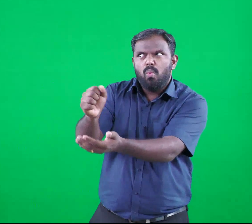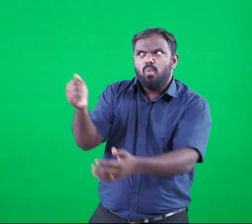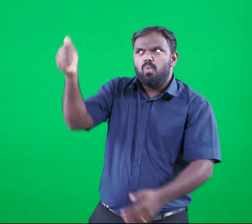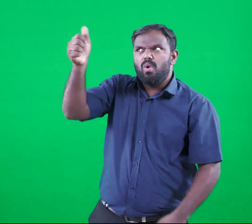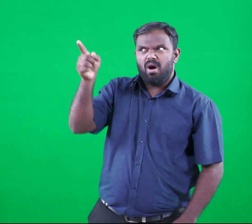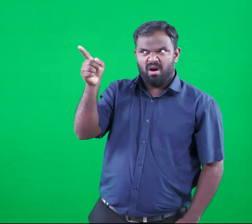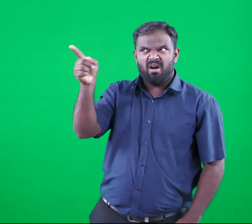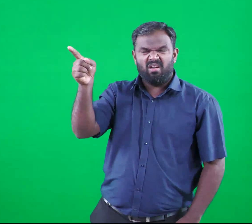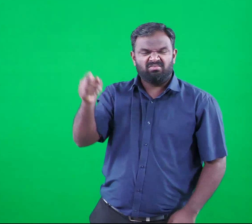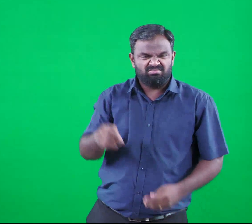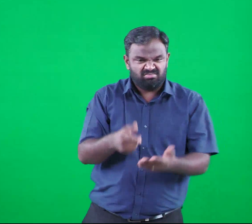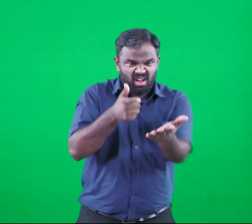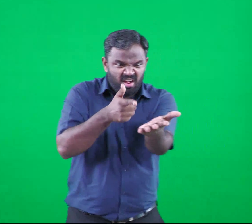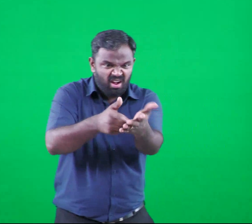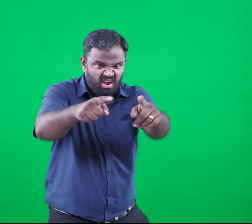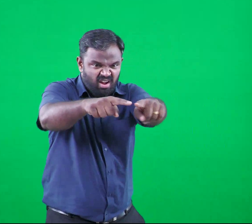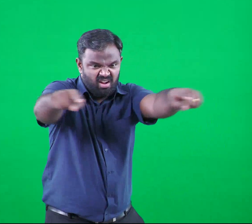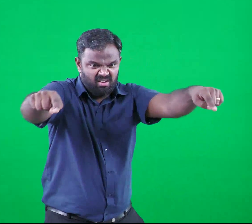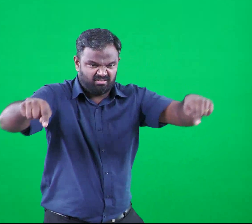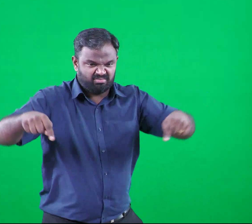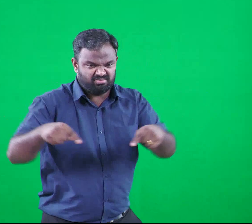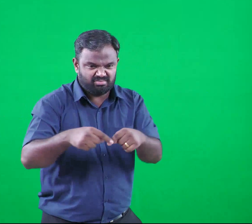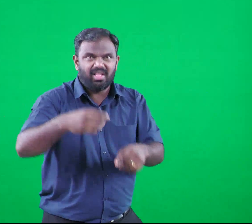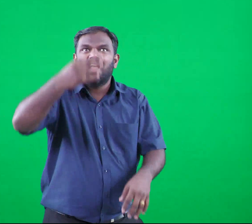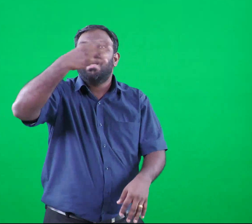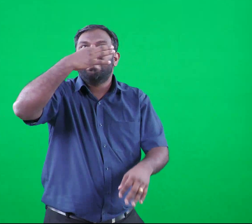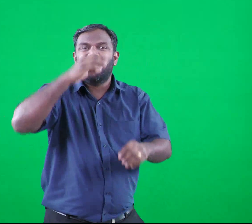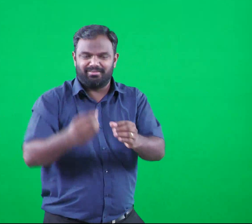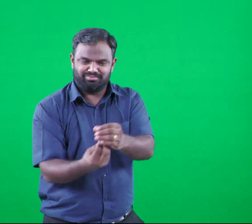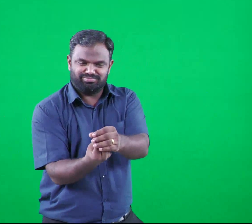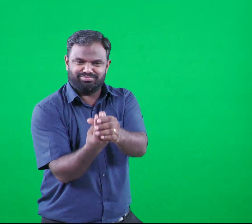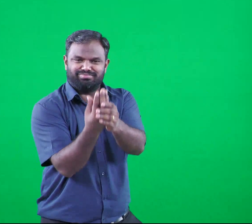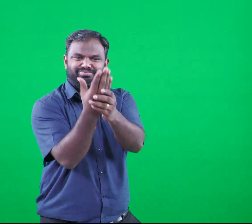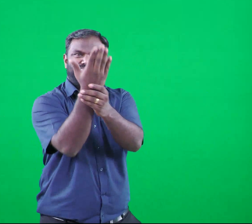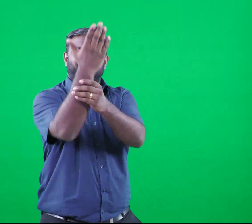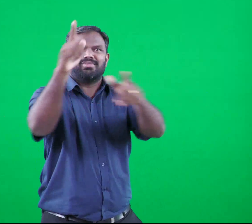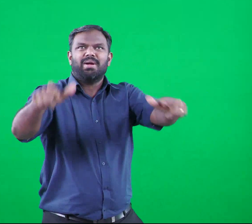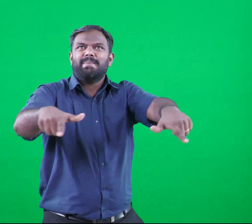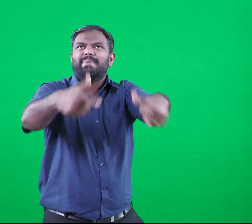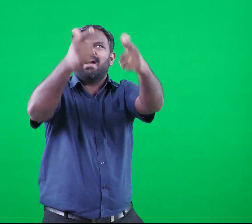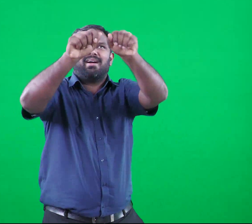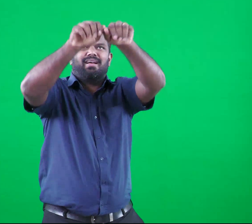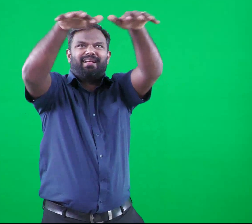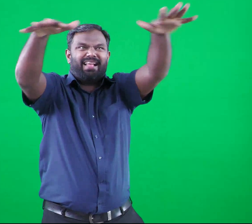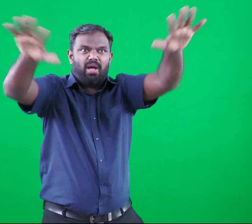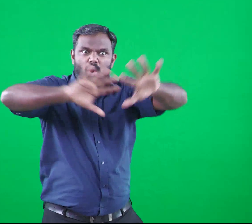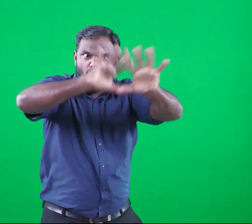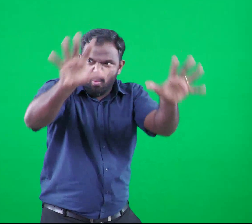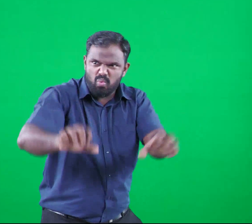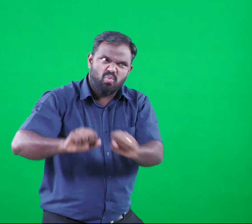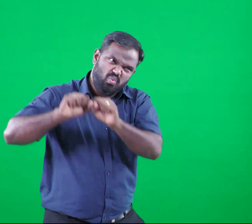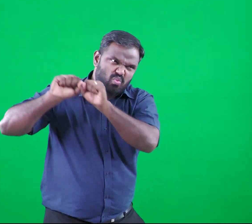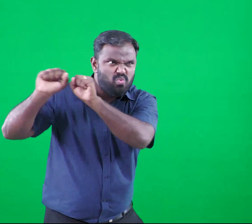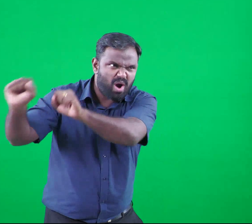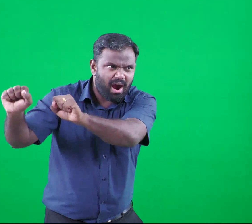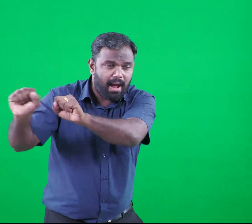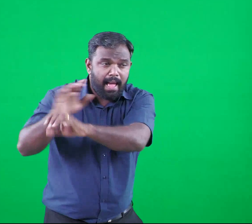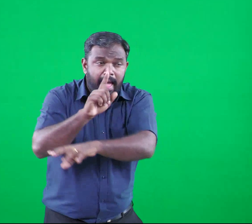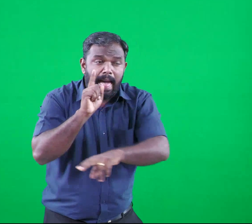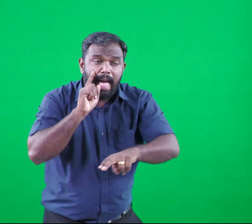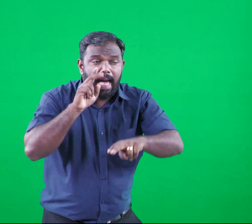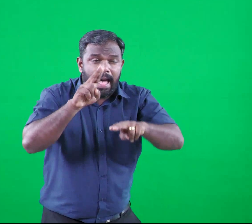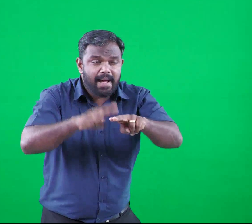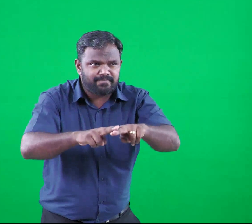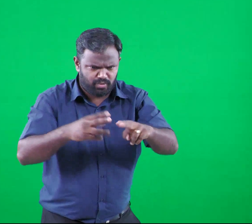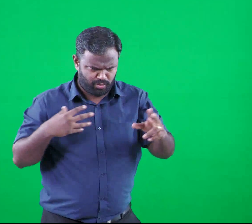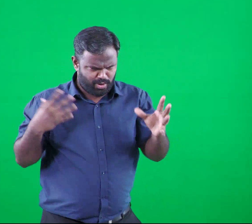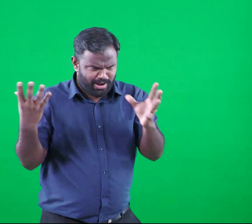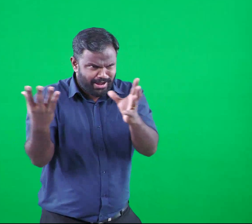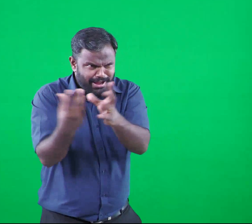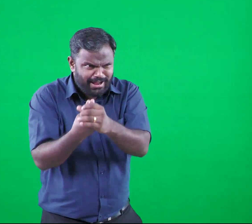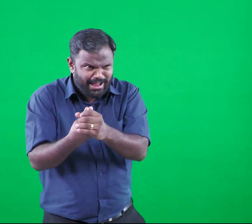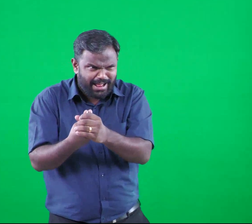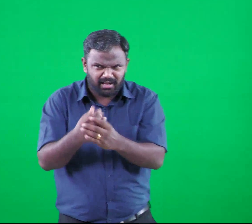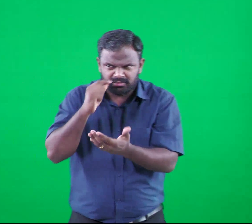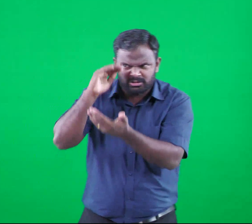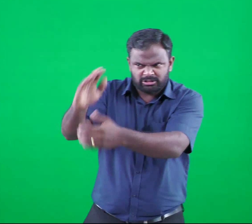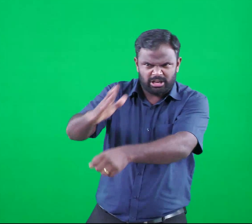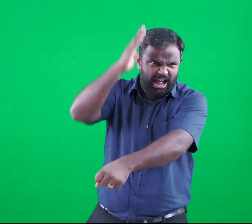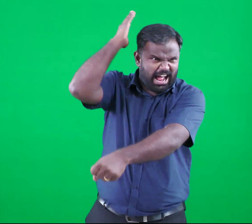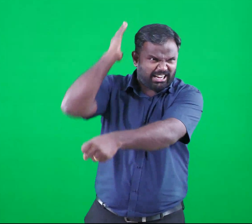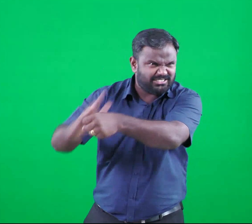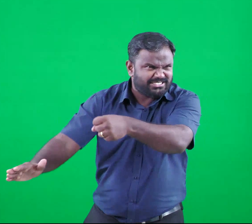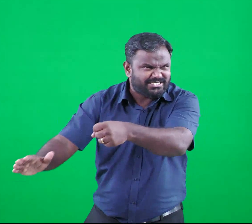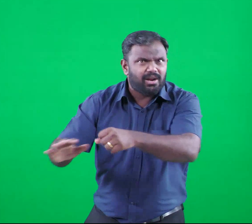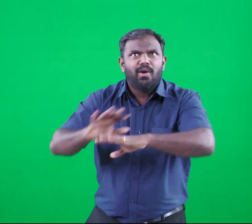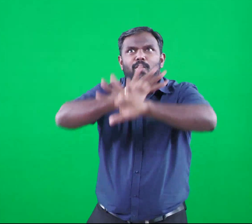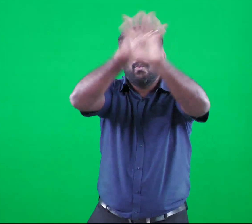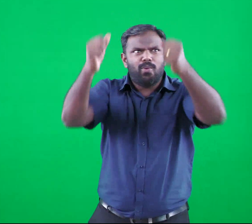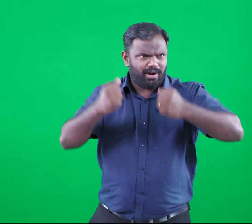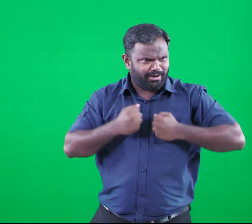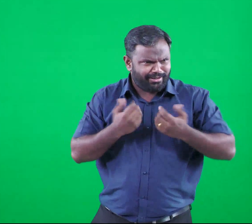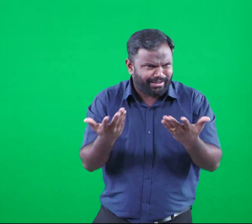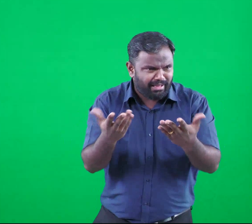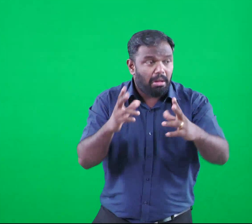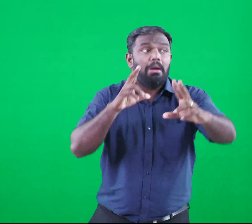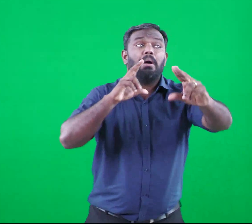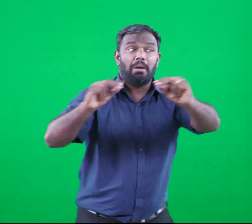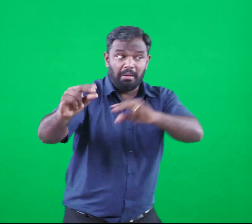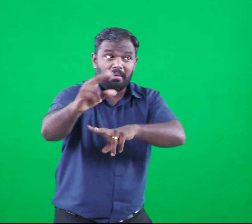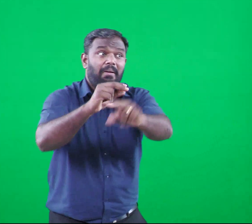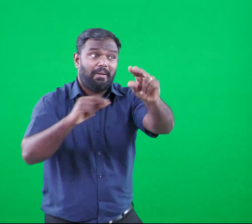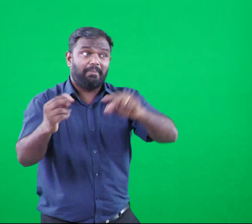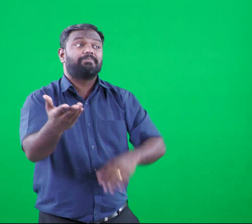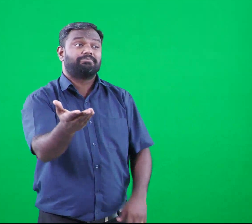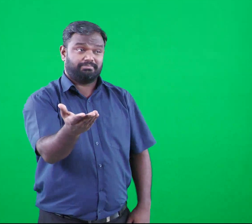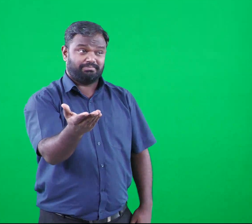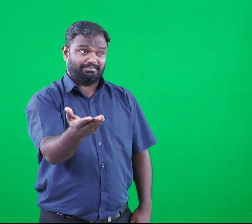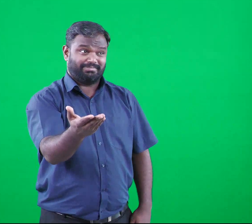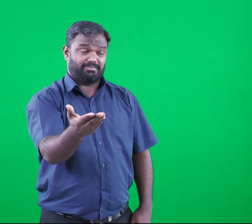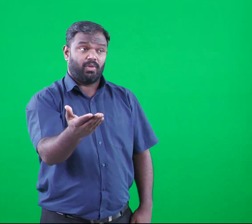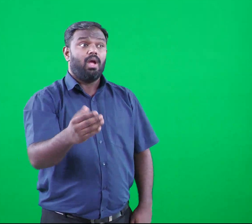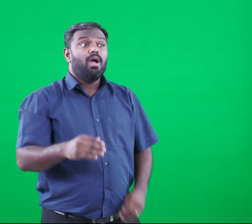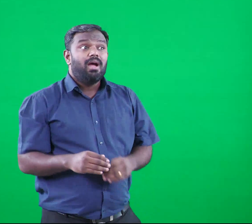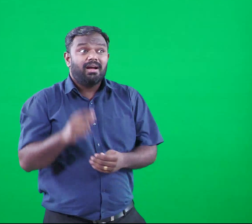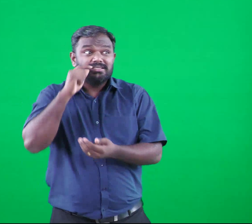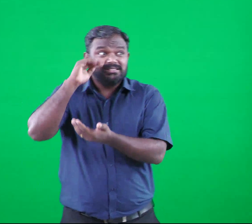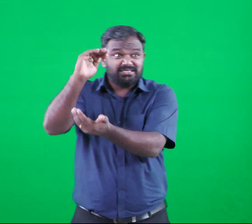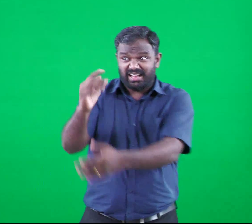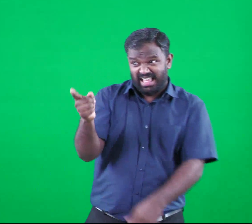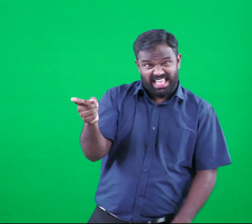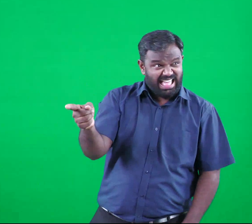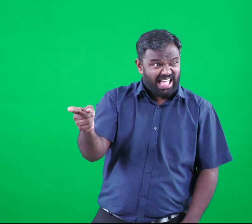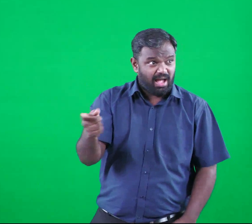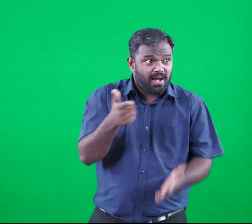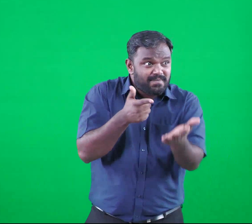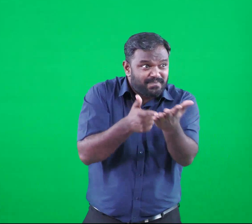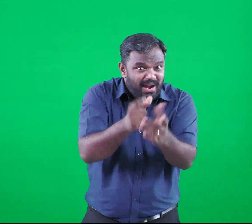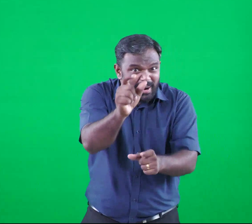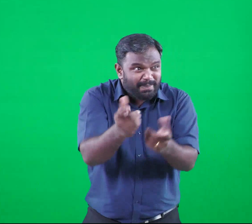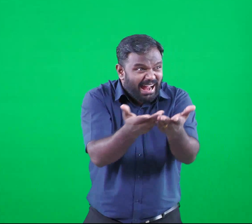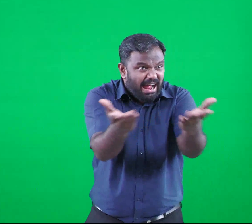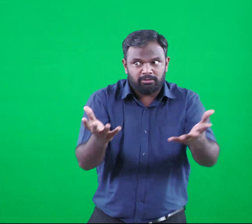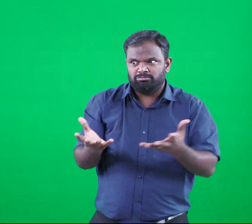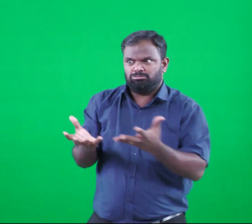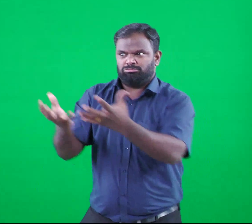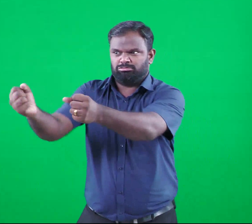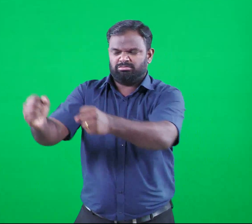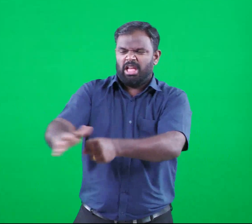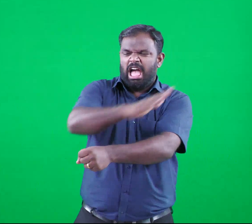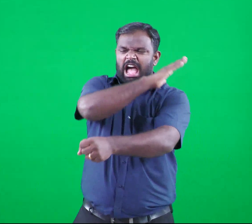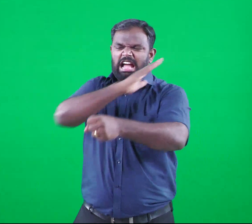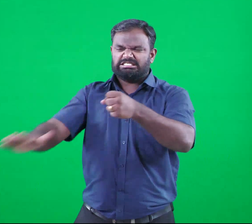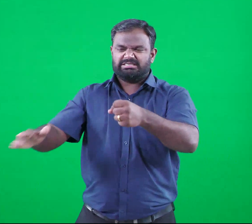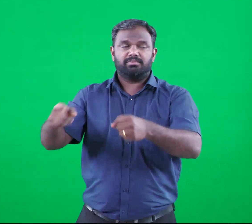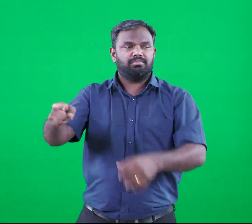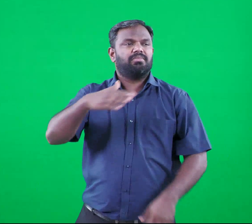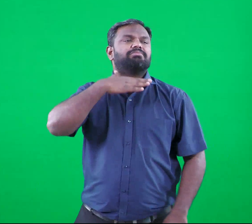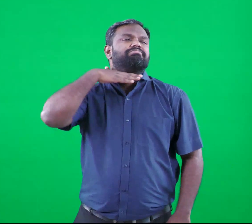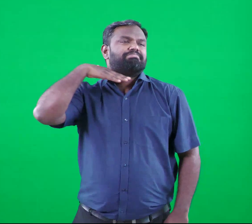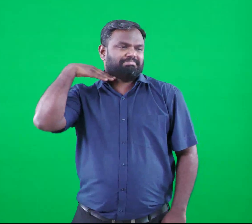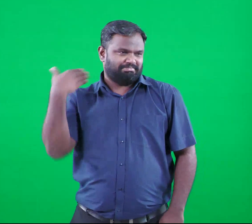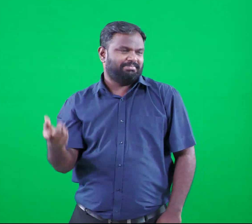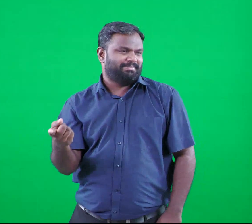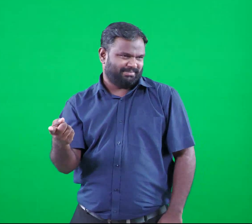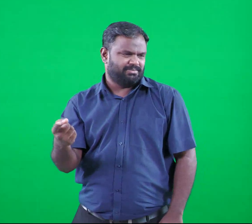Come, let us kill him, and the inheritance will be ours.'